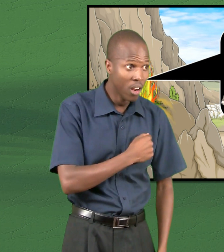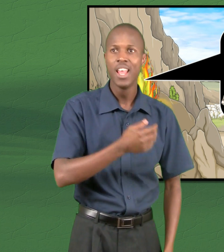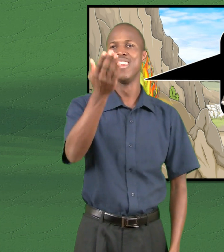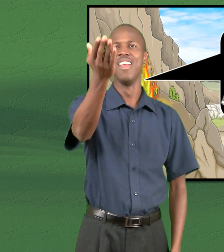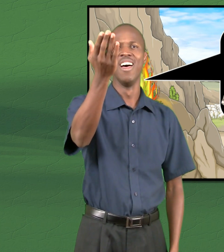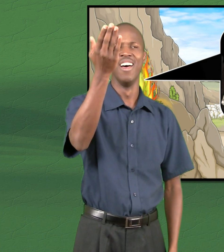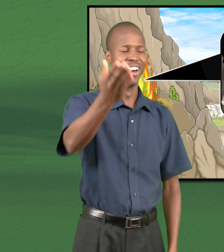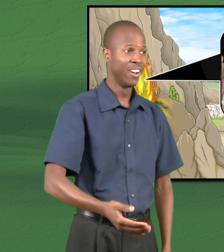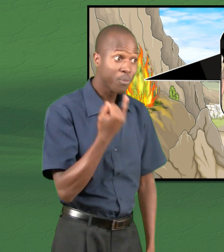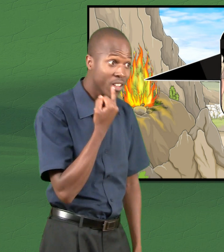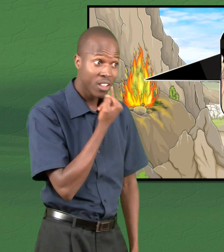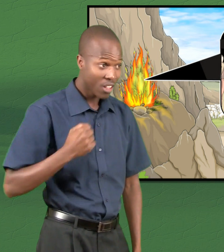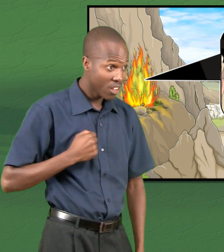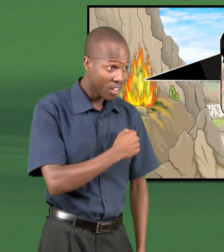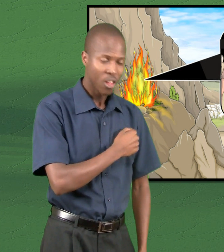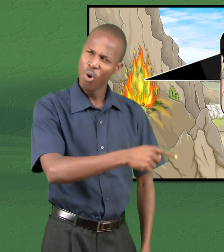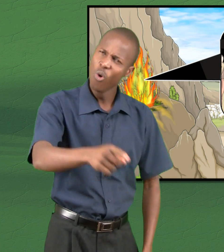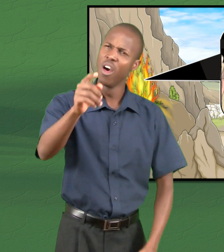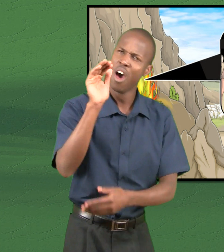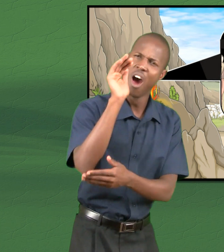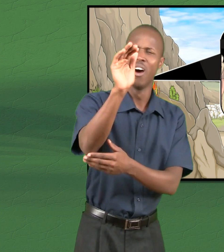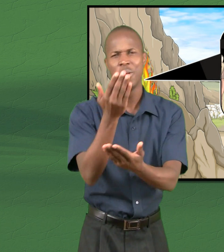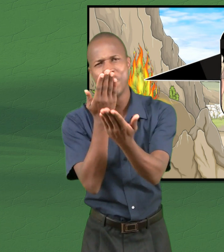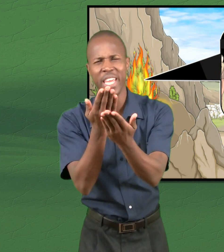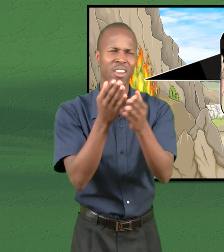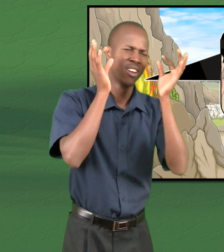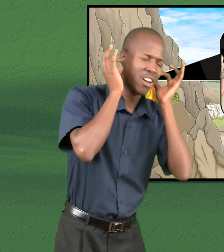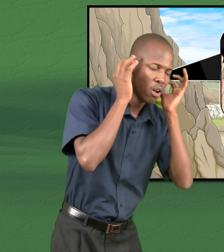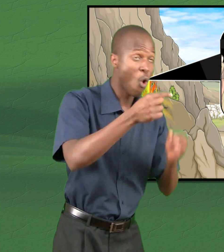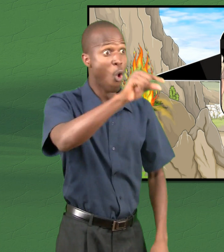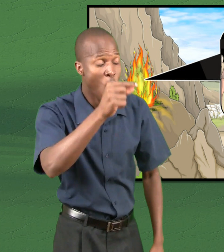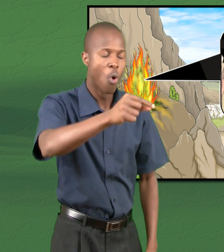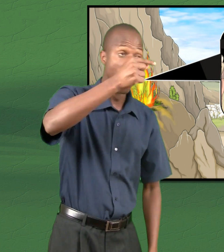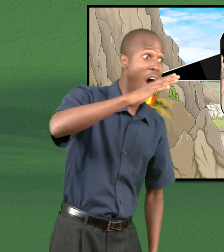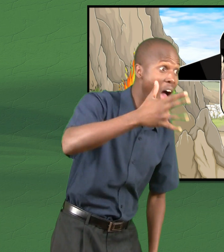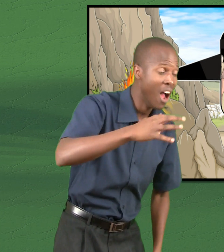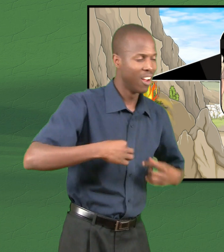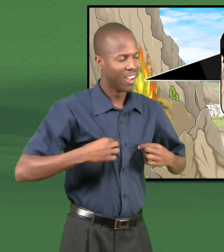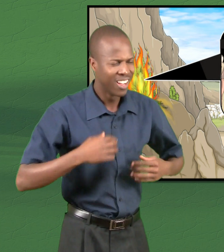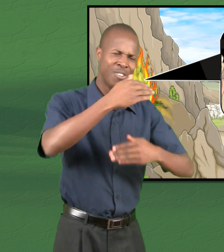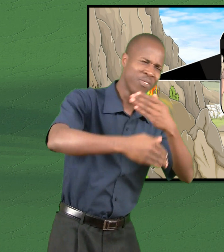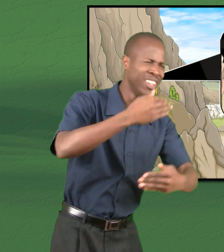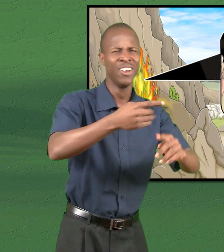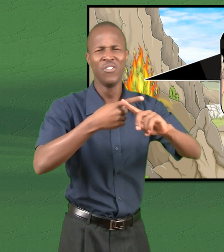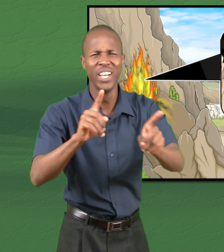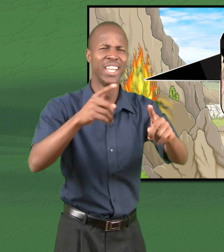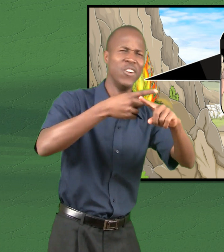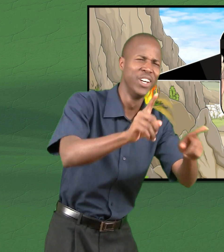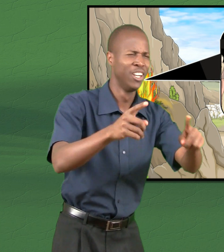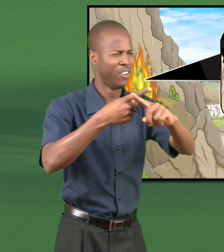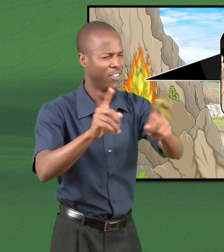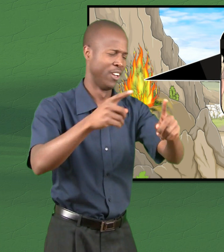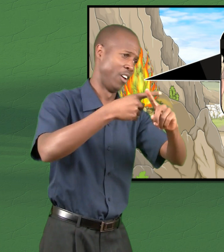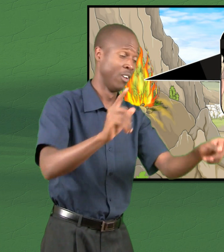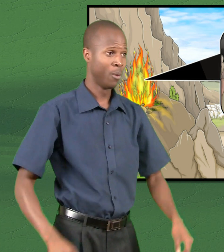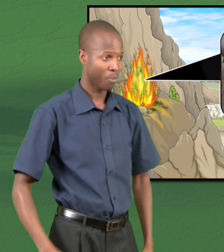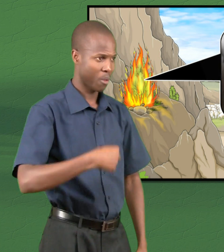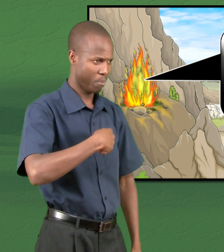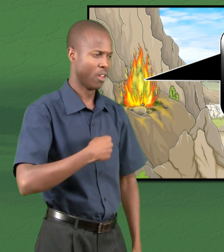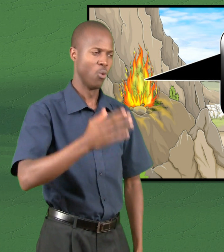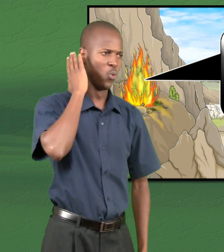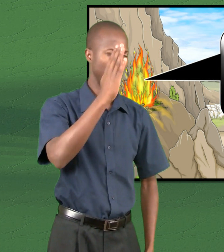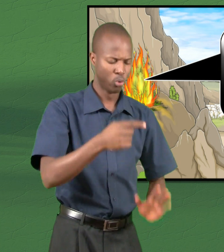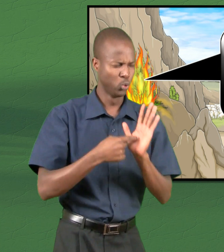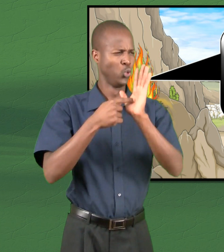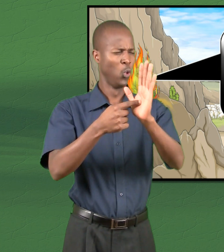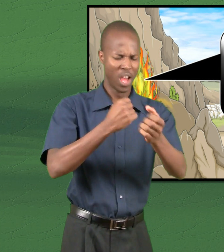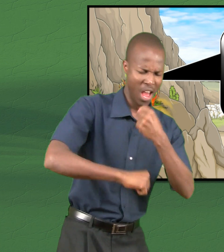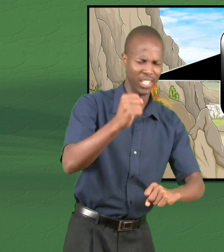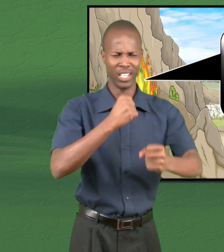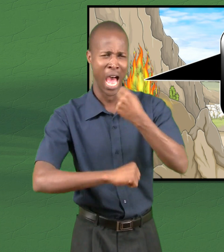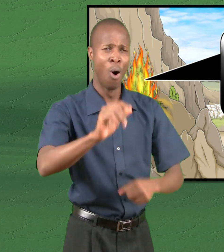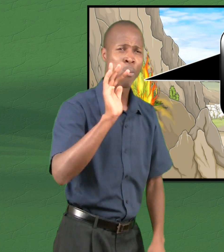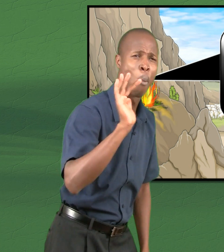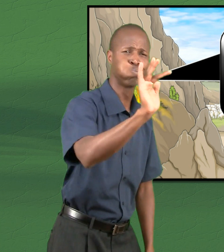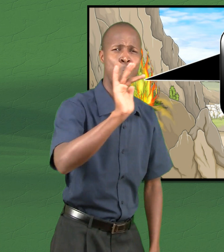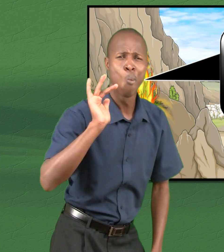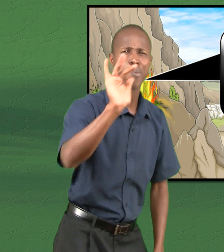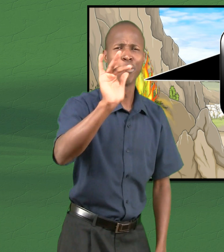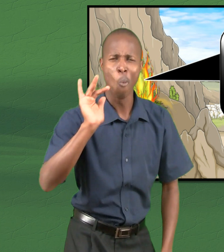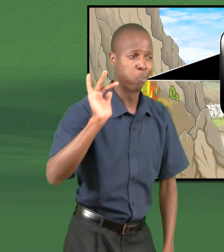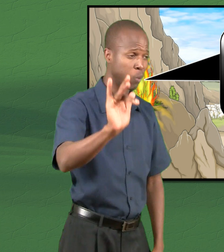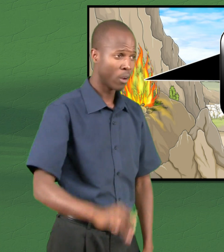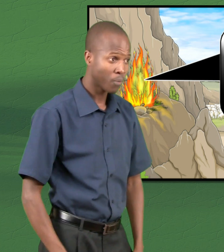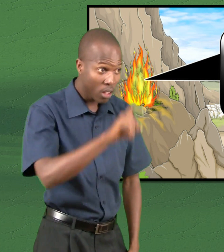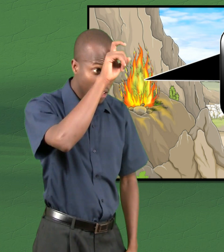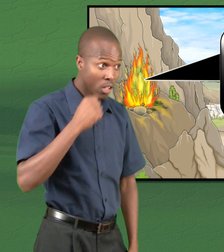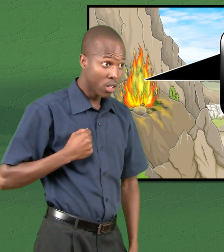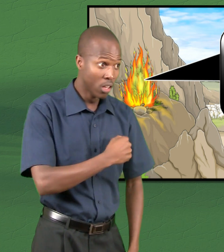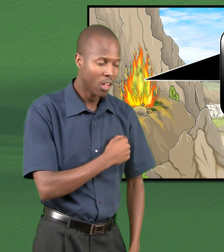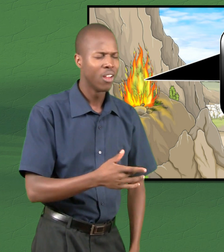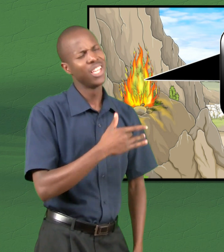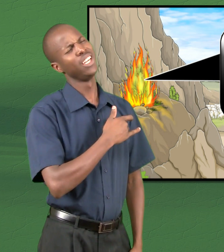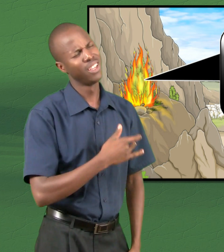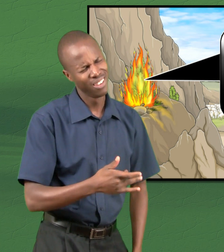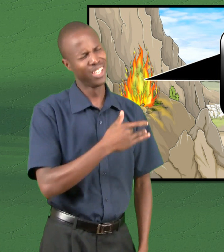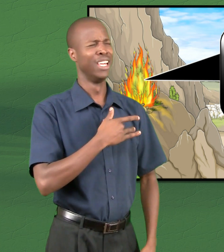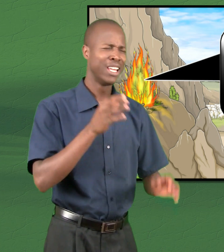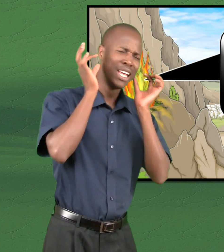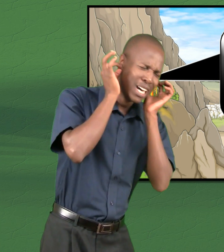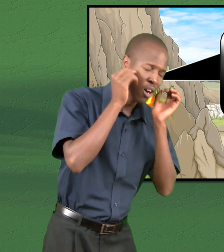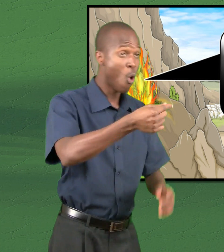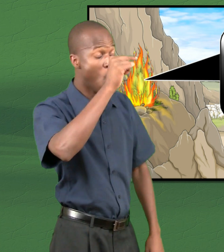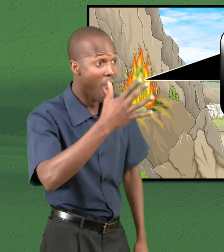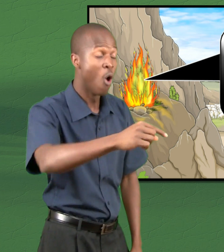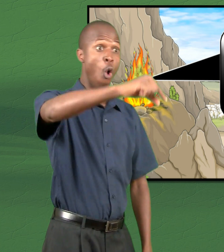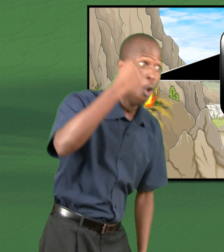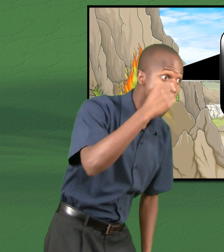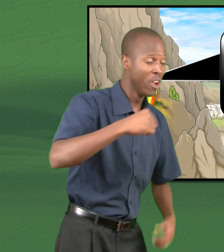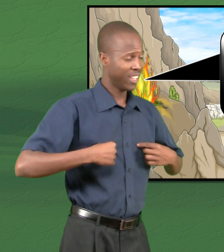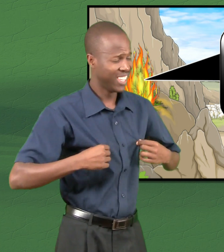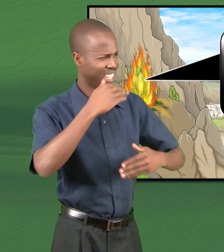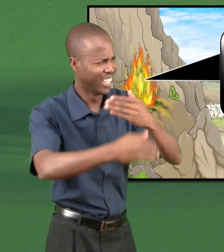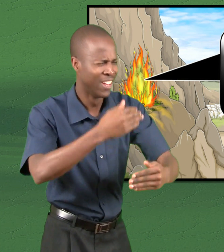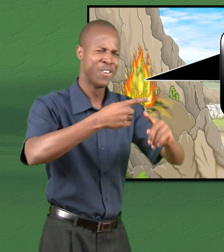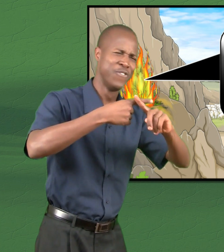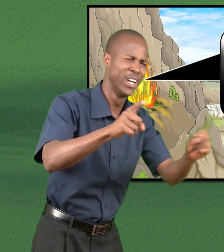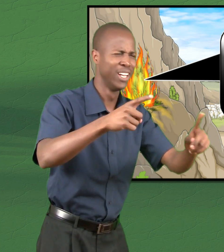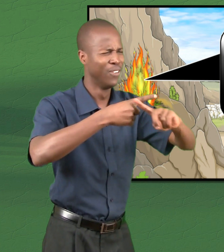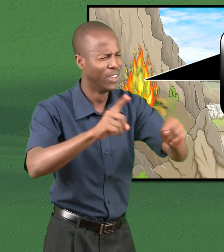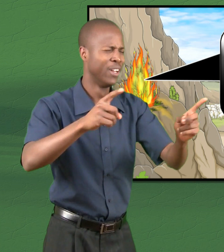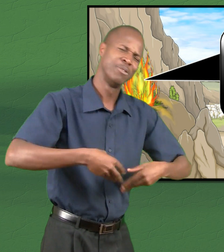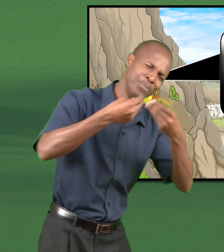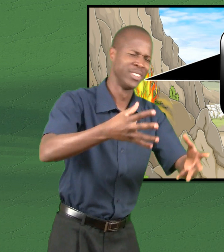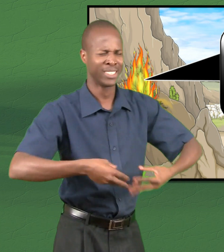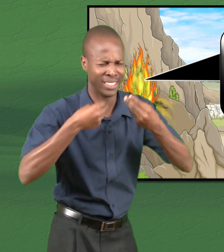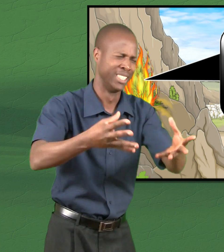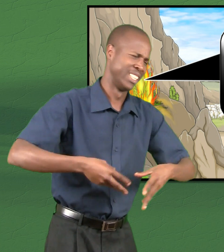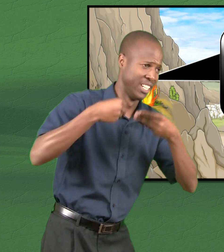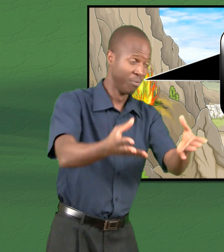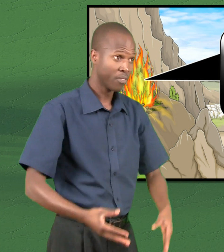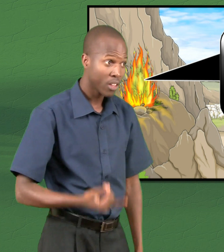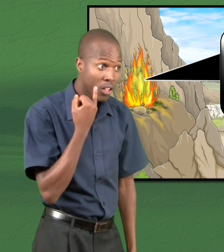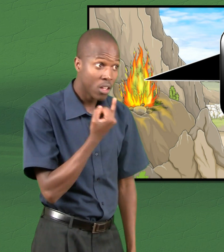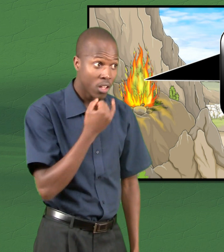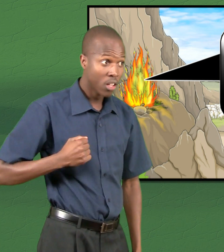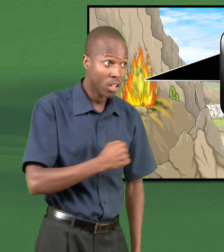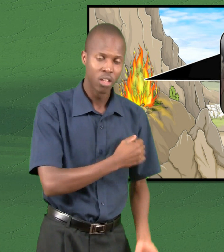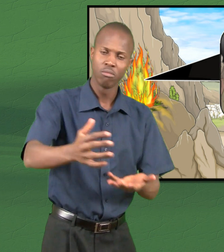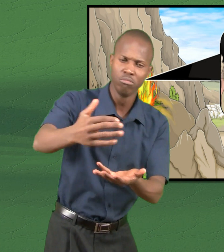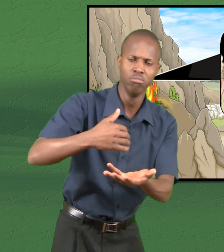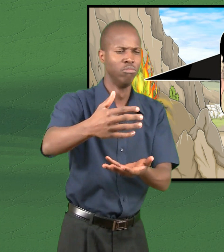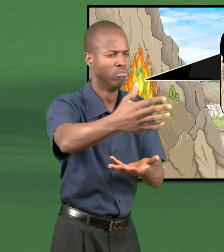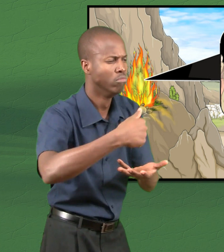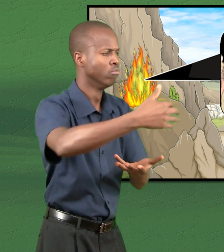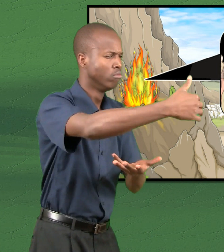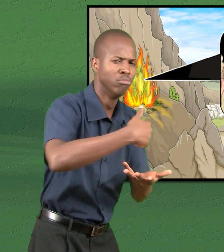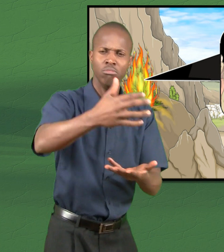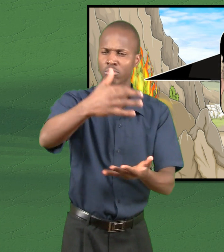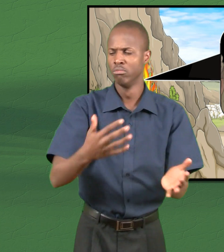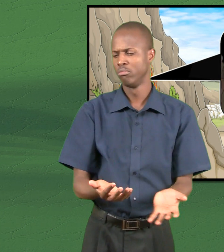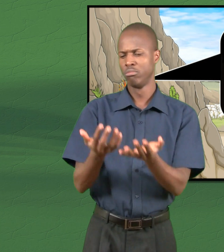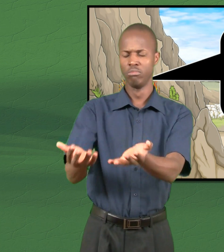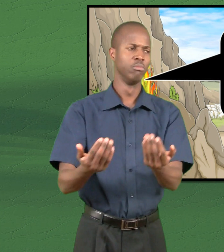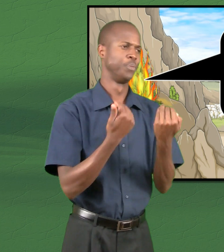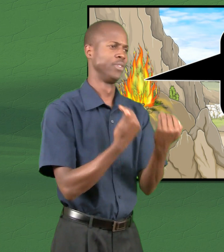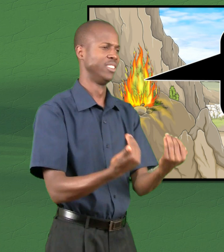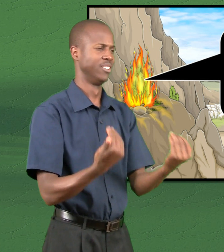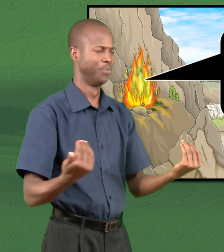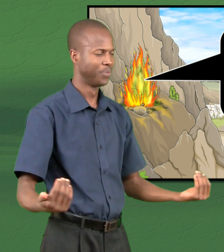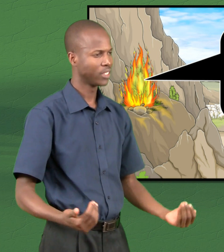Every woman shall ask her neighbor and any woman staying in her house for silver and gold jewelry and clothing, and you will put them on your sons and daughters.